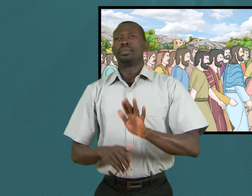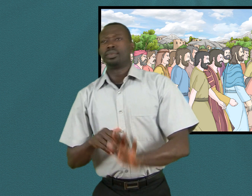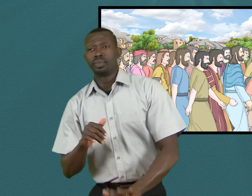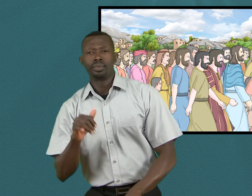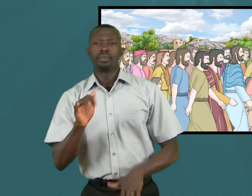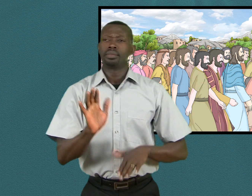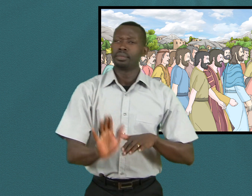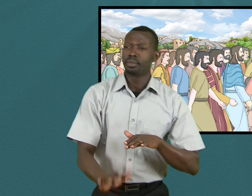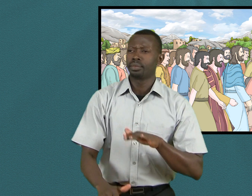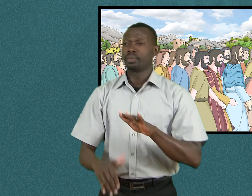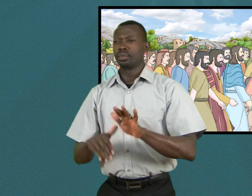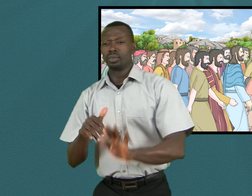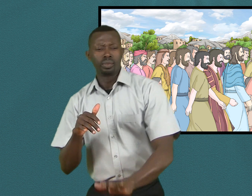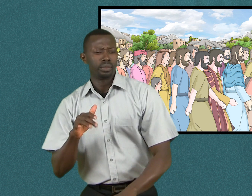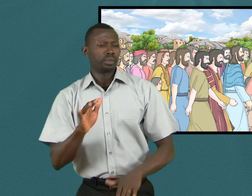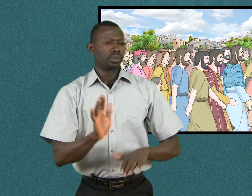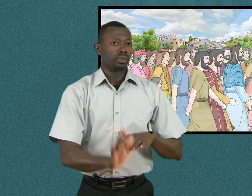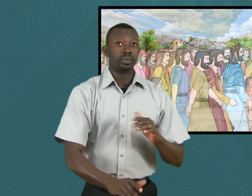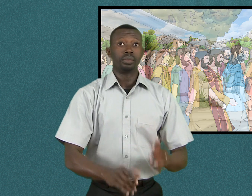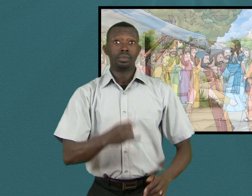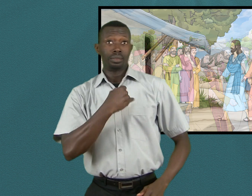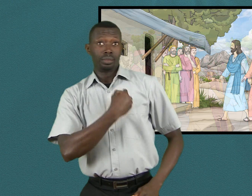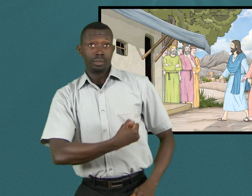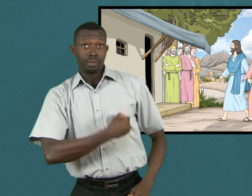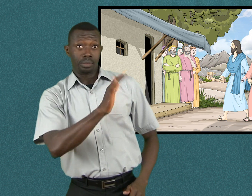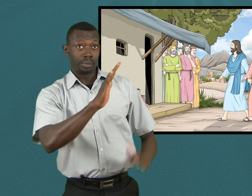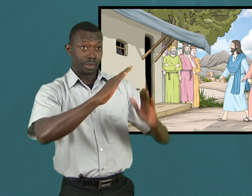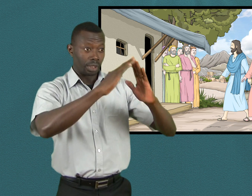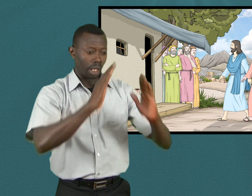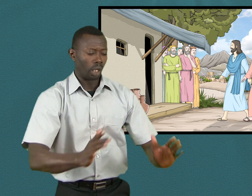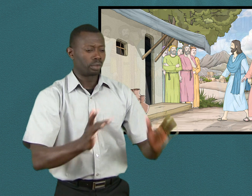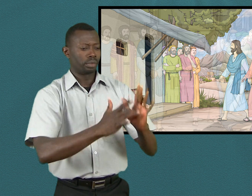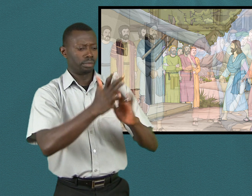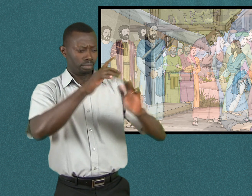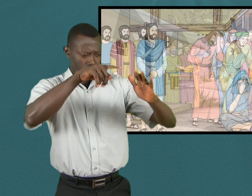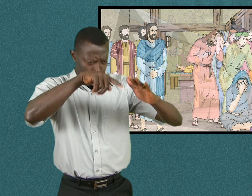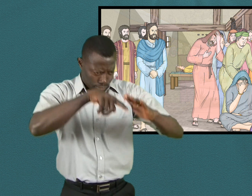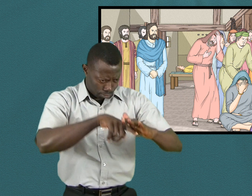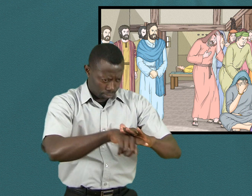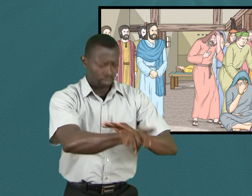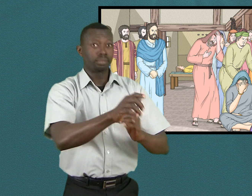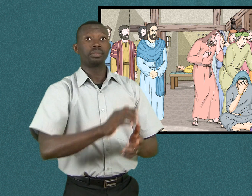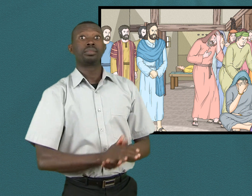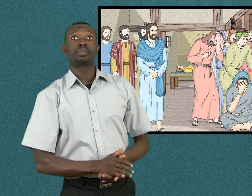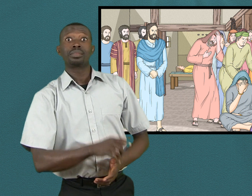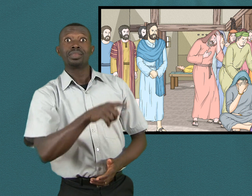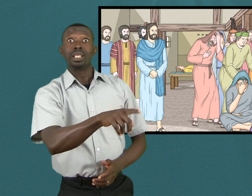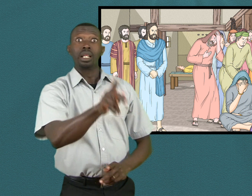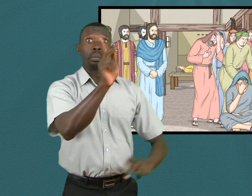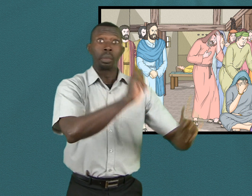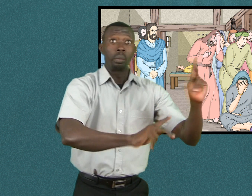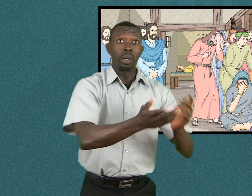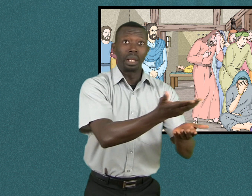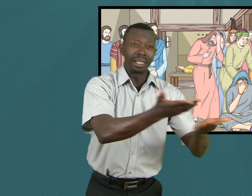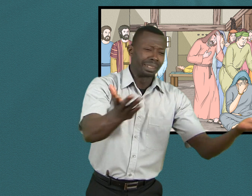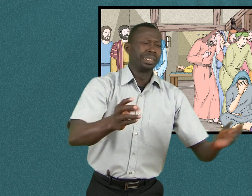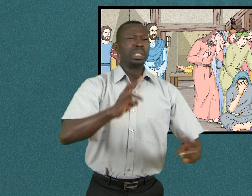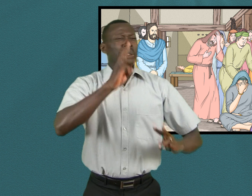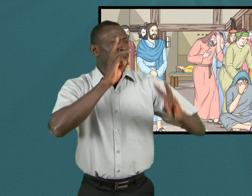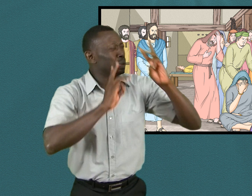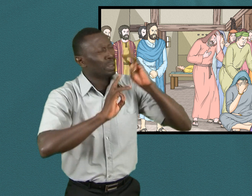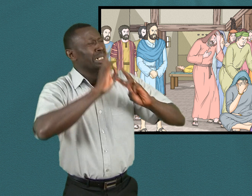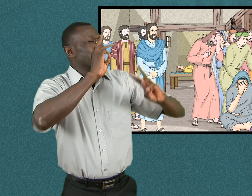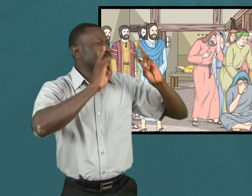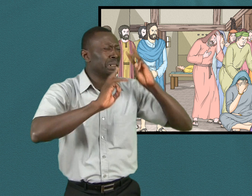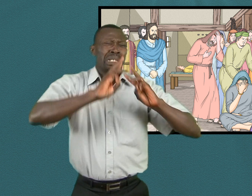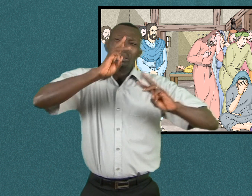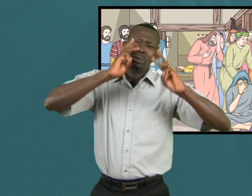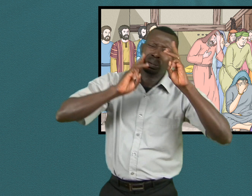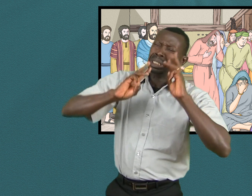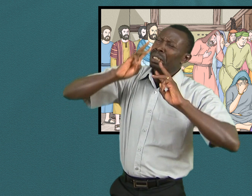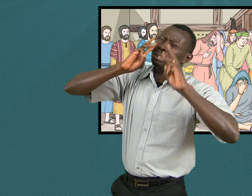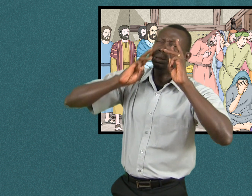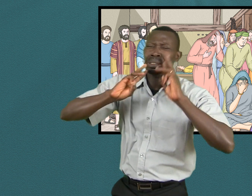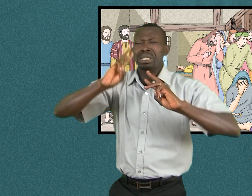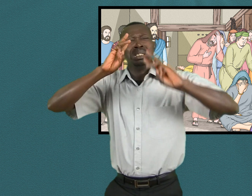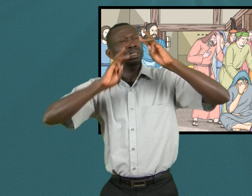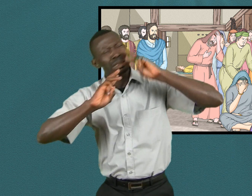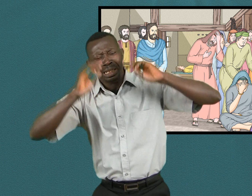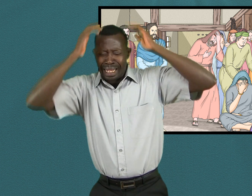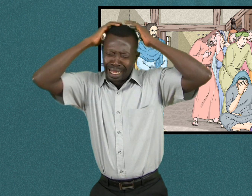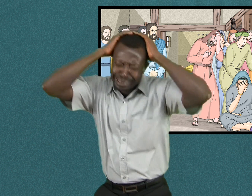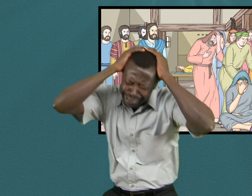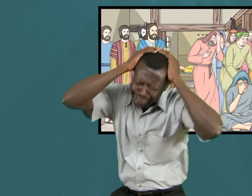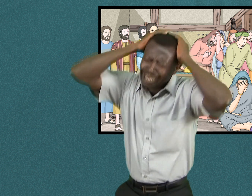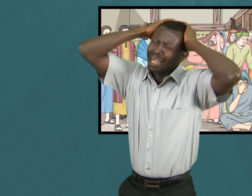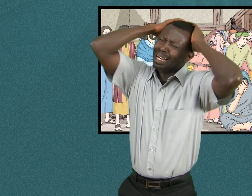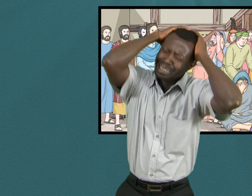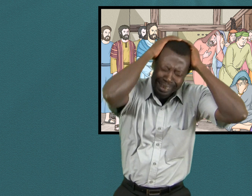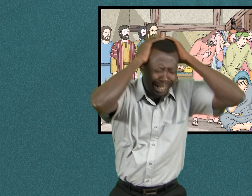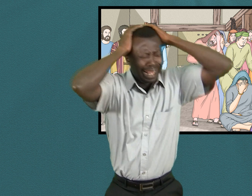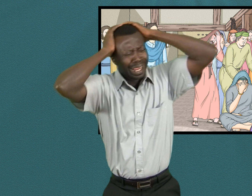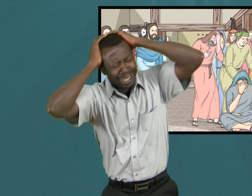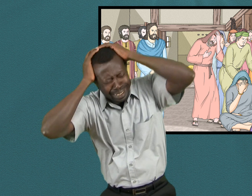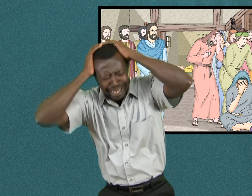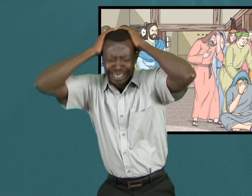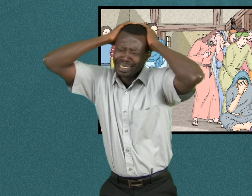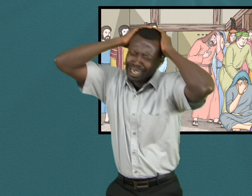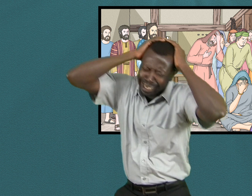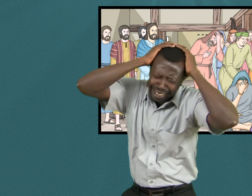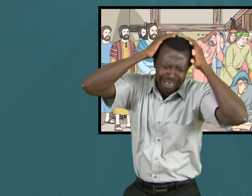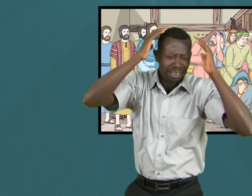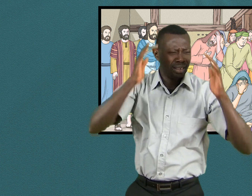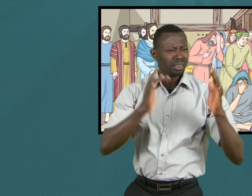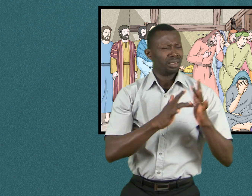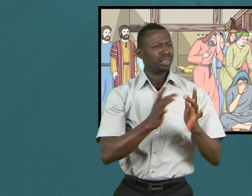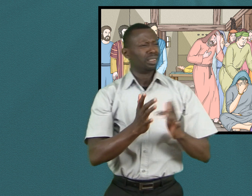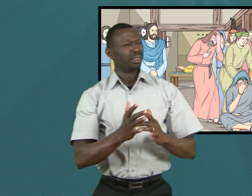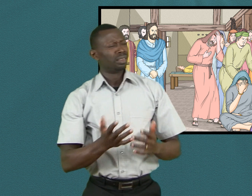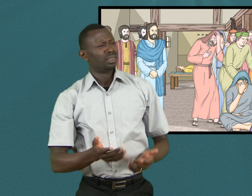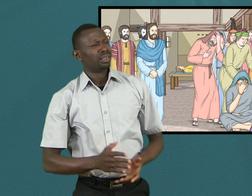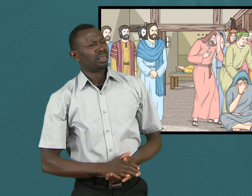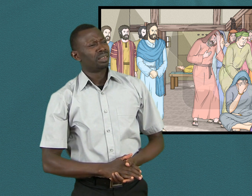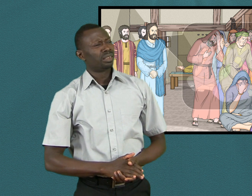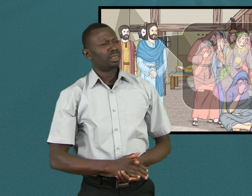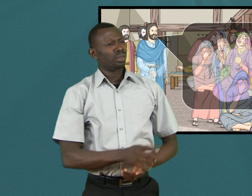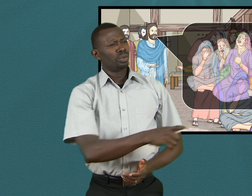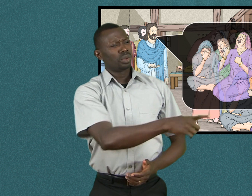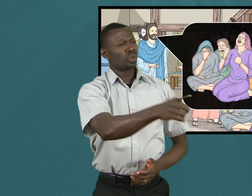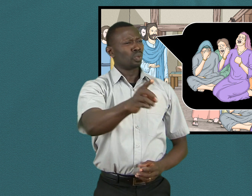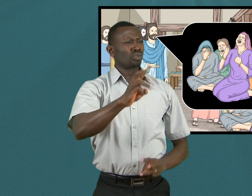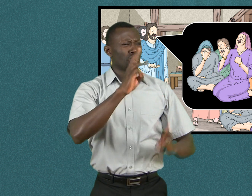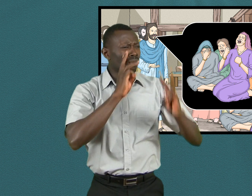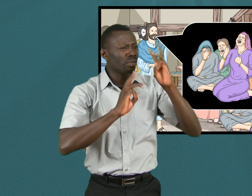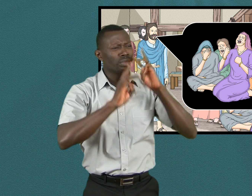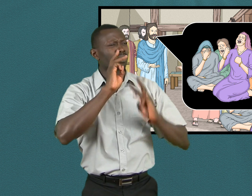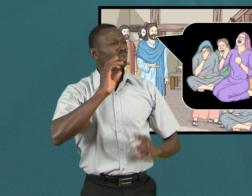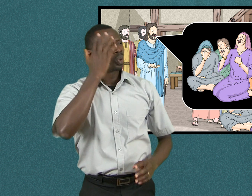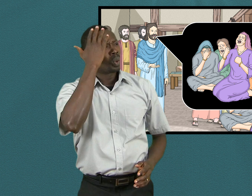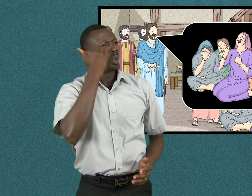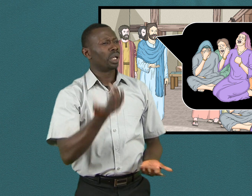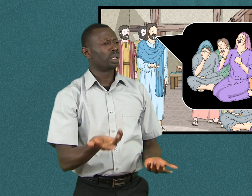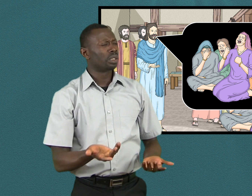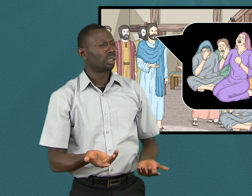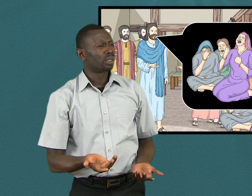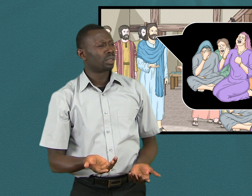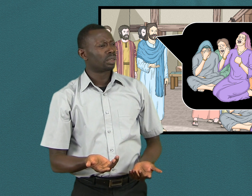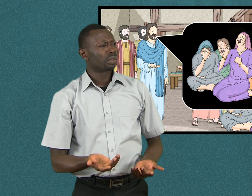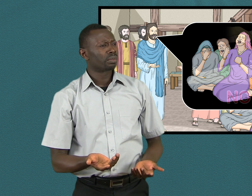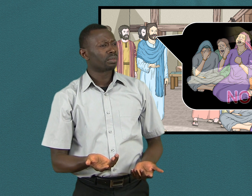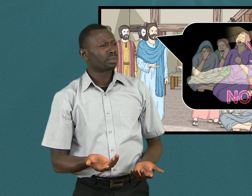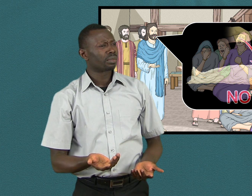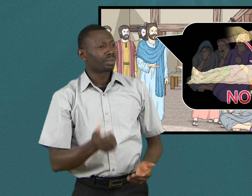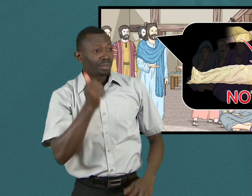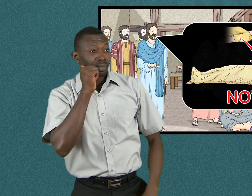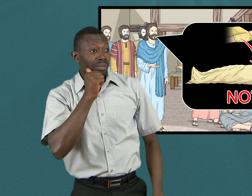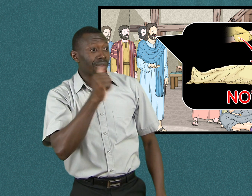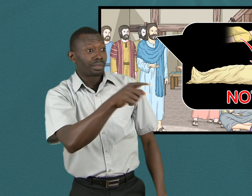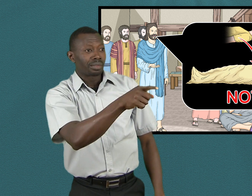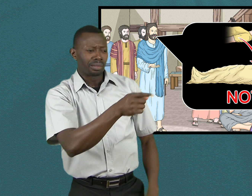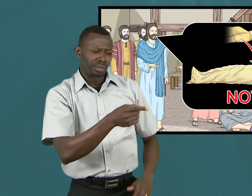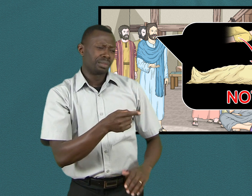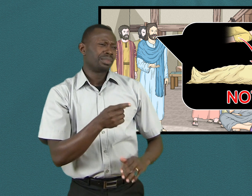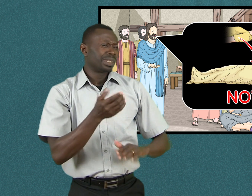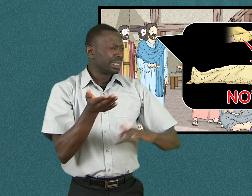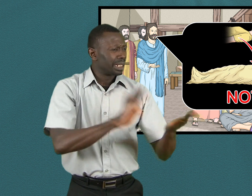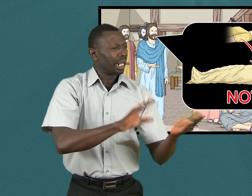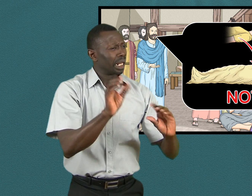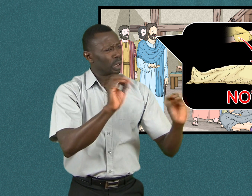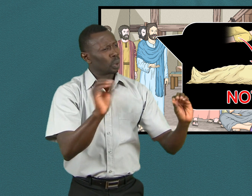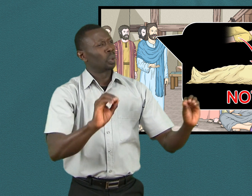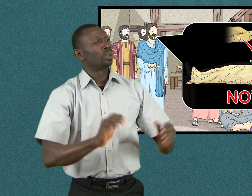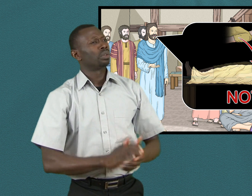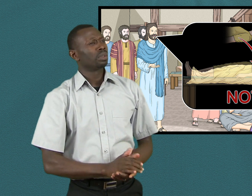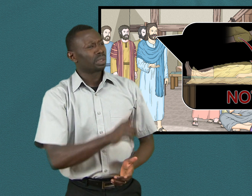When they arrived at the house of the synagogue leader, Jesus saw the commotion and the people weeping and wailing loudly. He went inside and asked, “Why all this commotion and weeping?